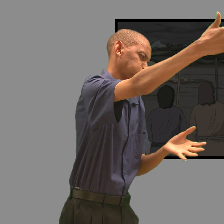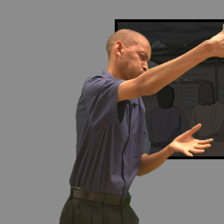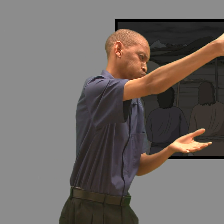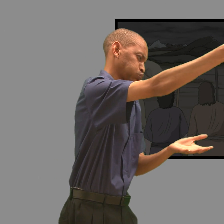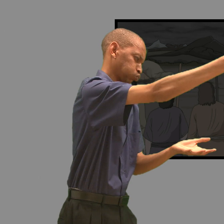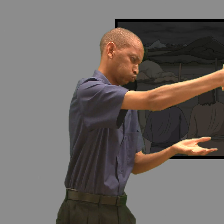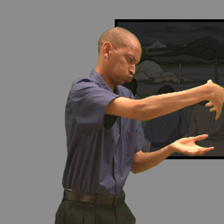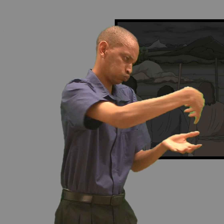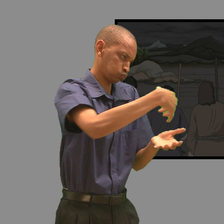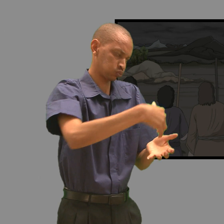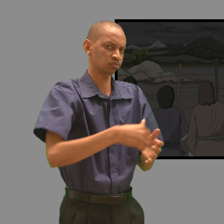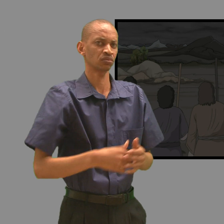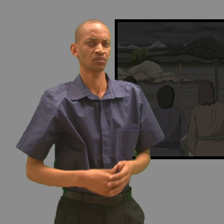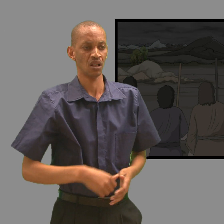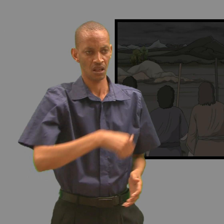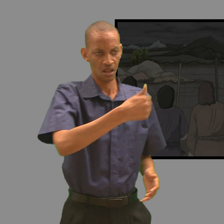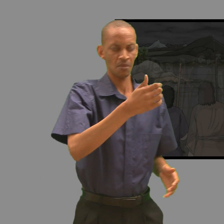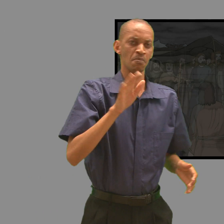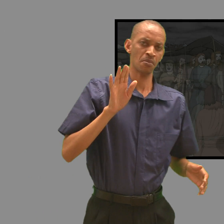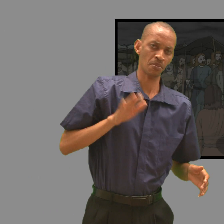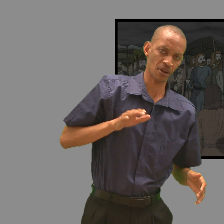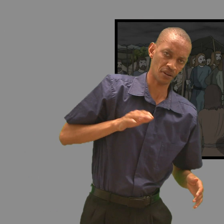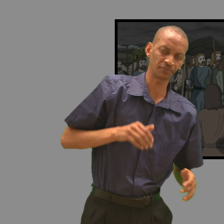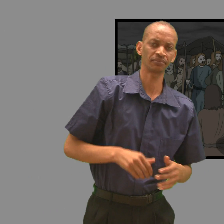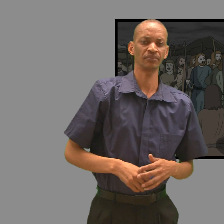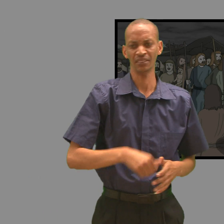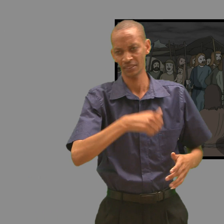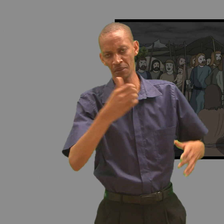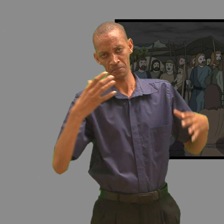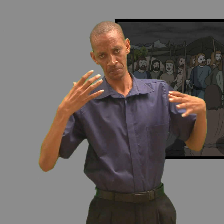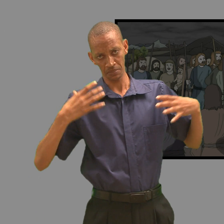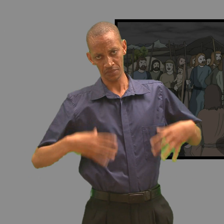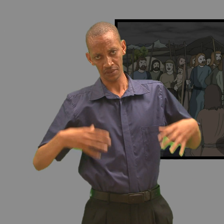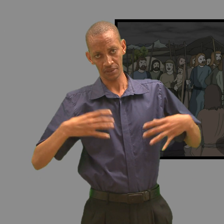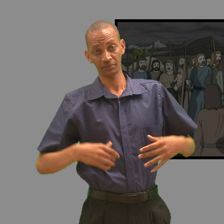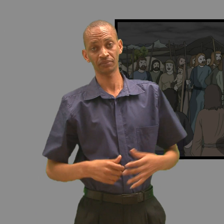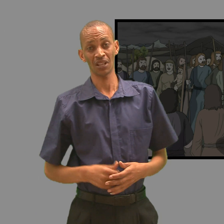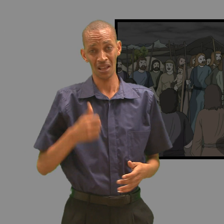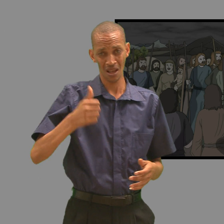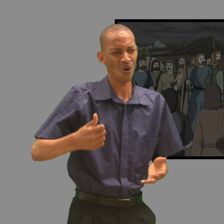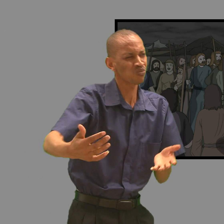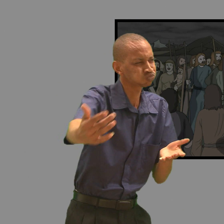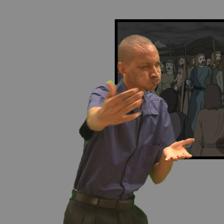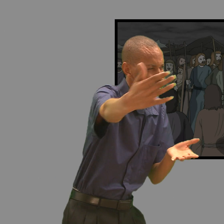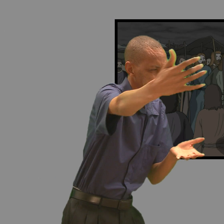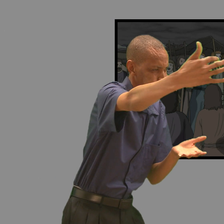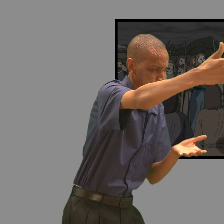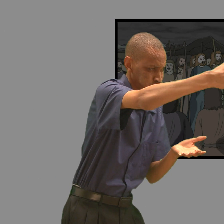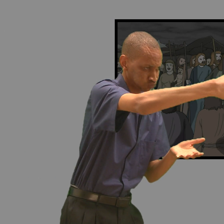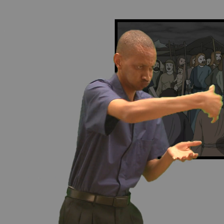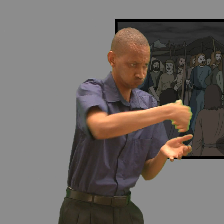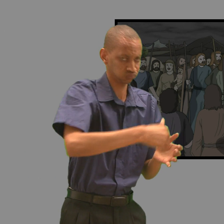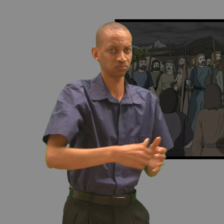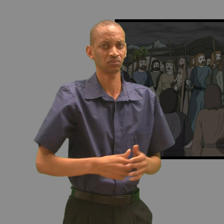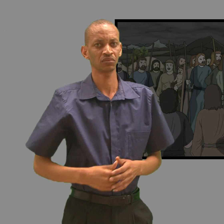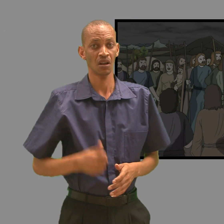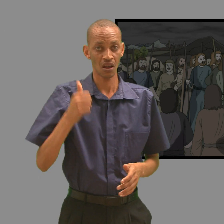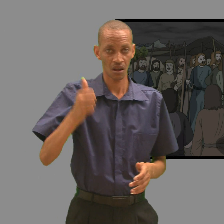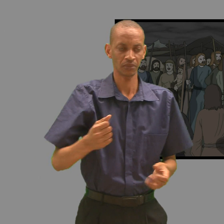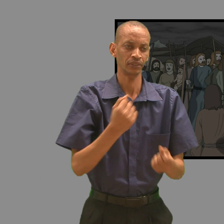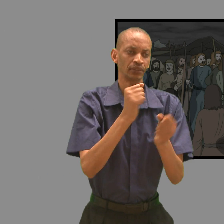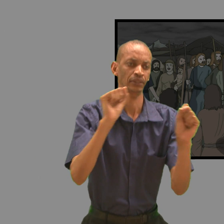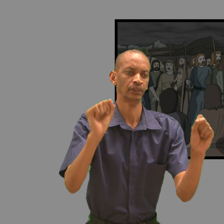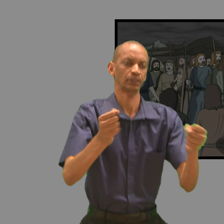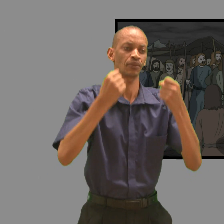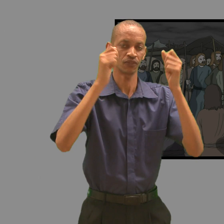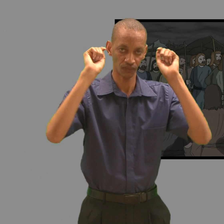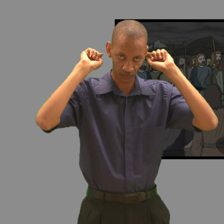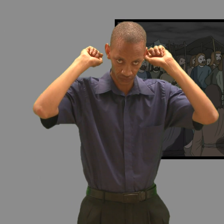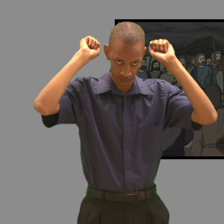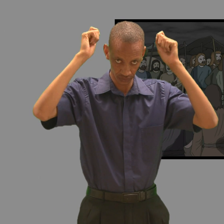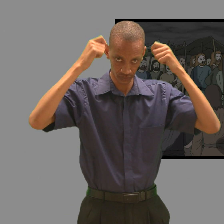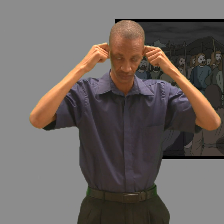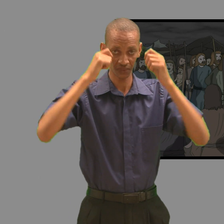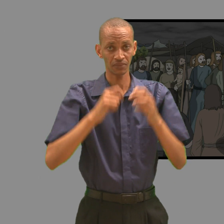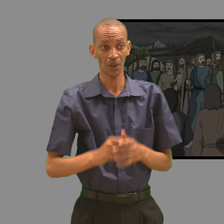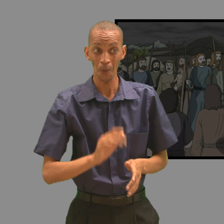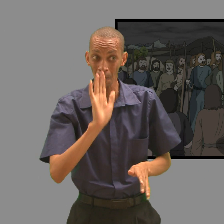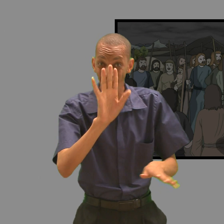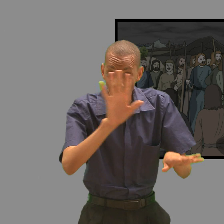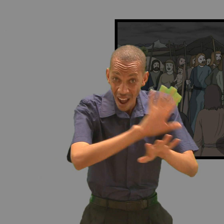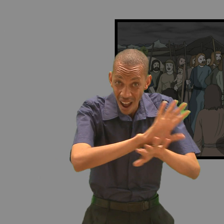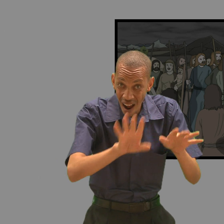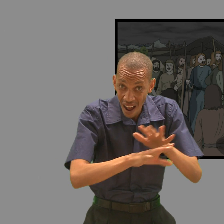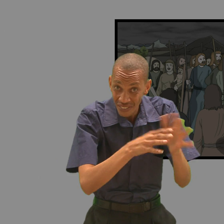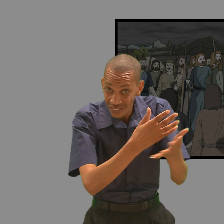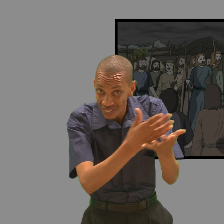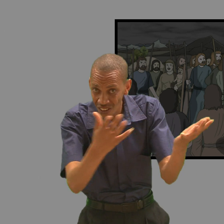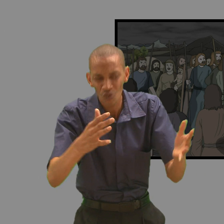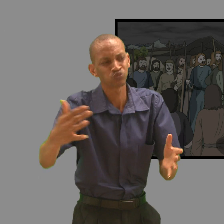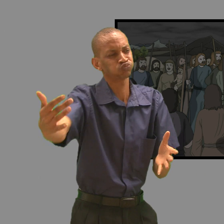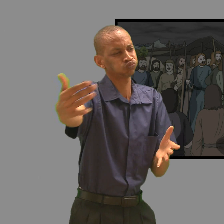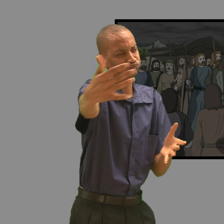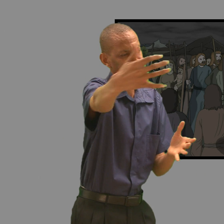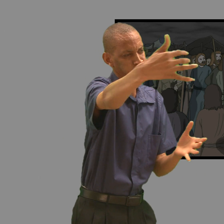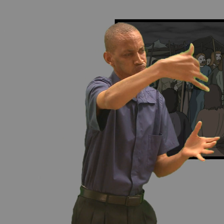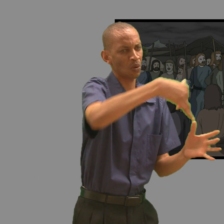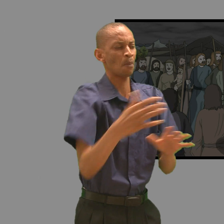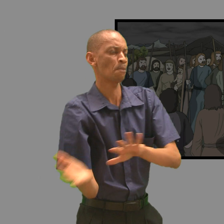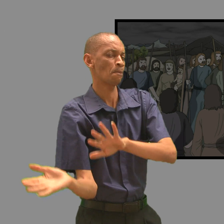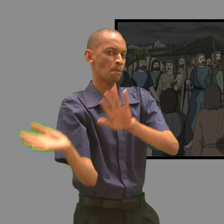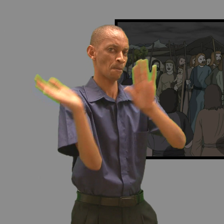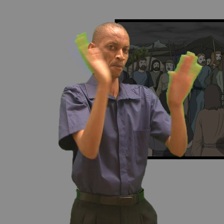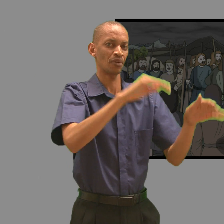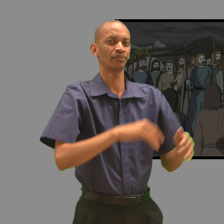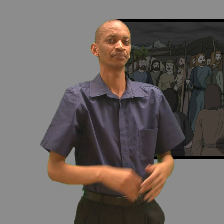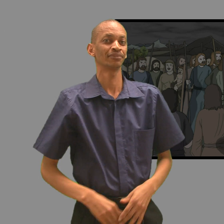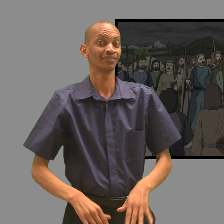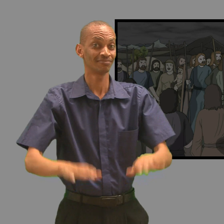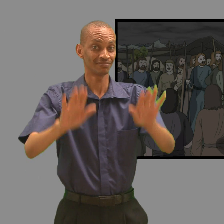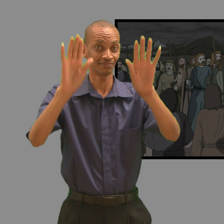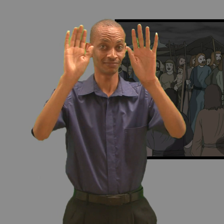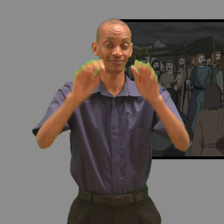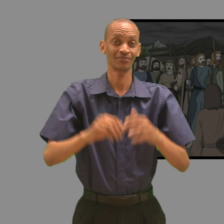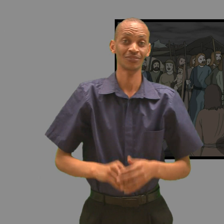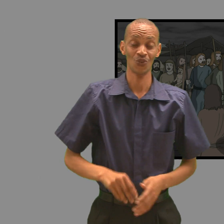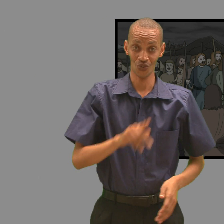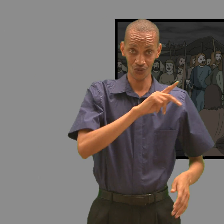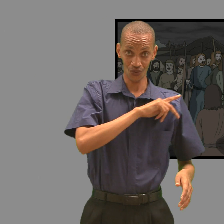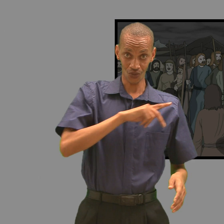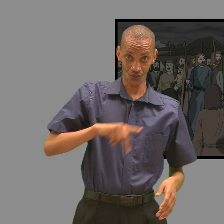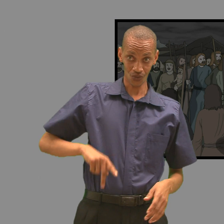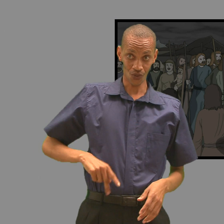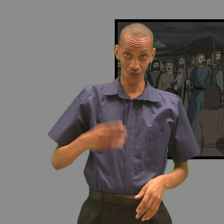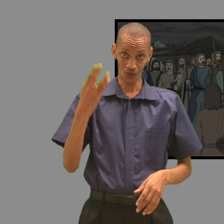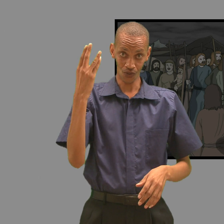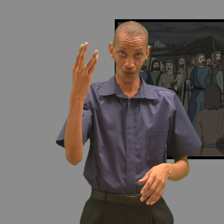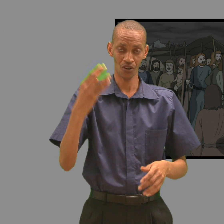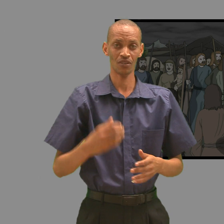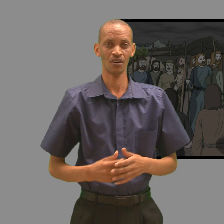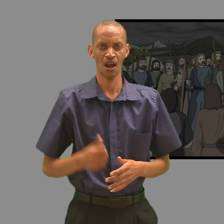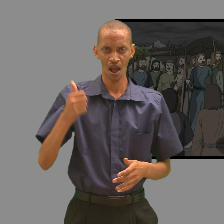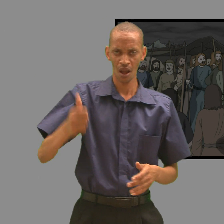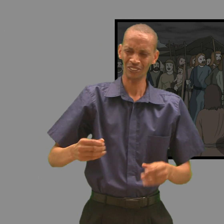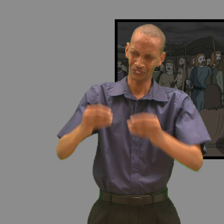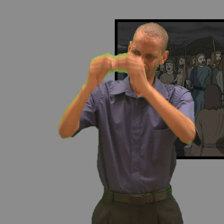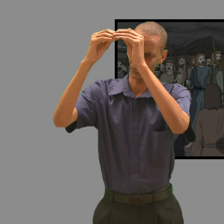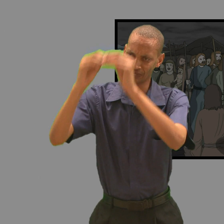He retrieved all the goods, as well as his relative Lot and his possessions, together with the women and the rest of the people.